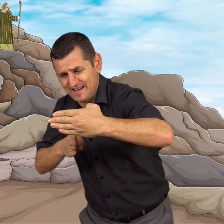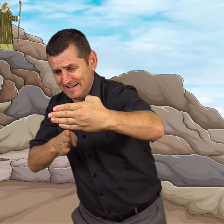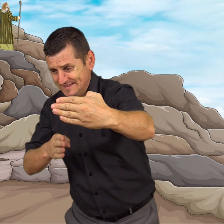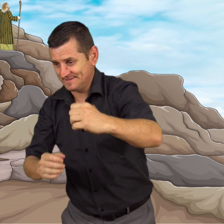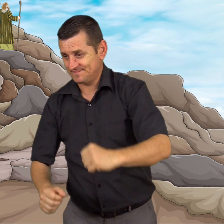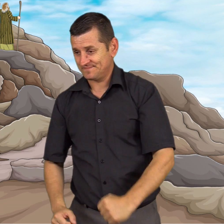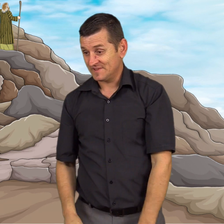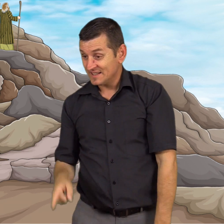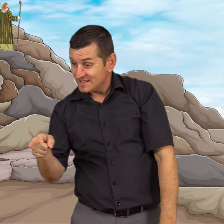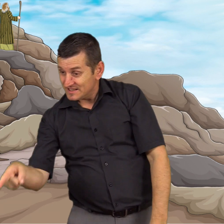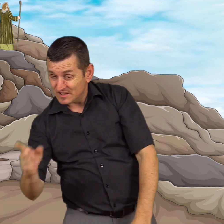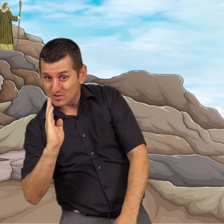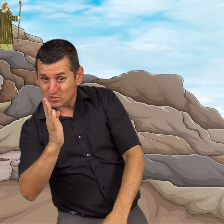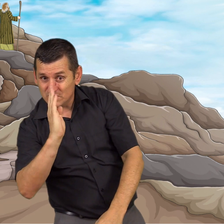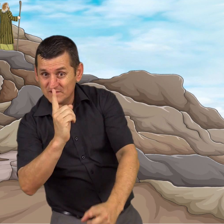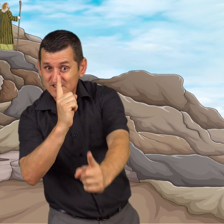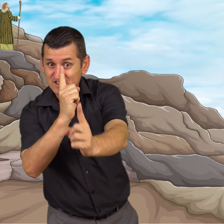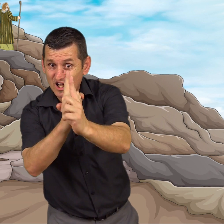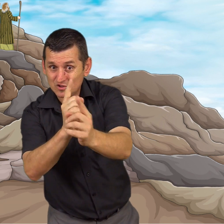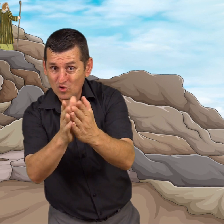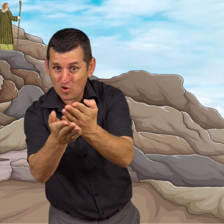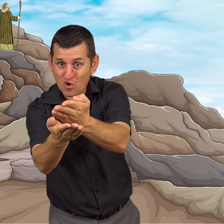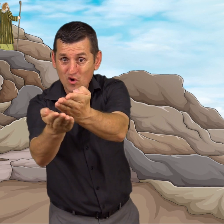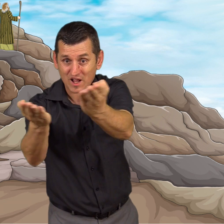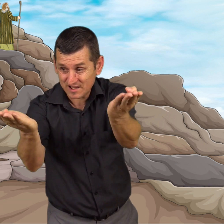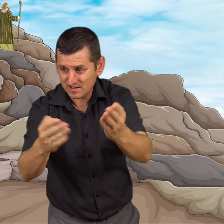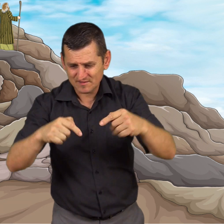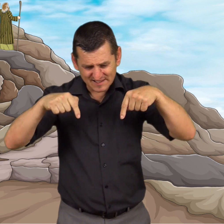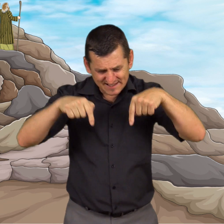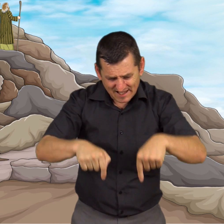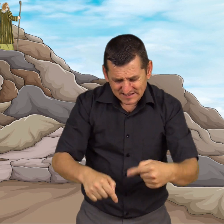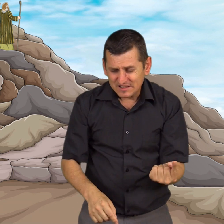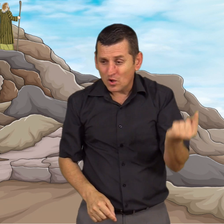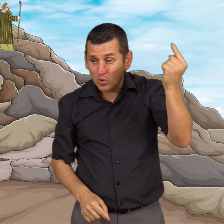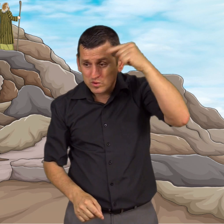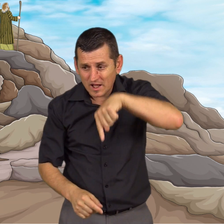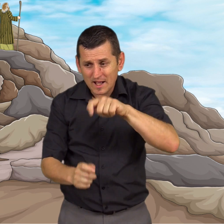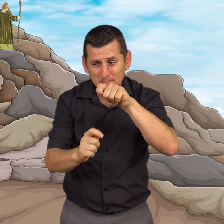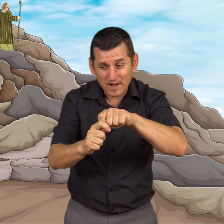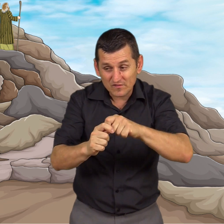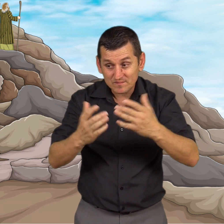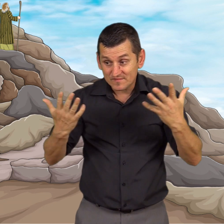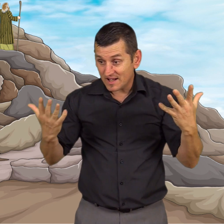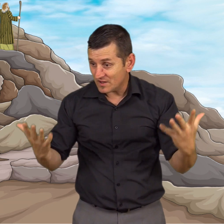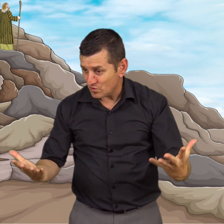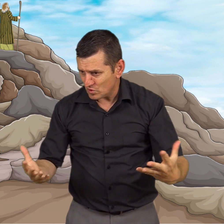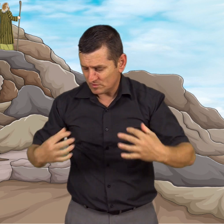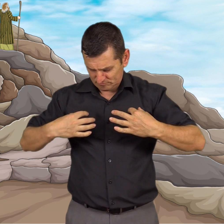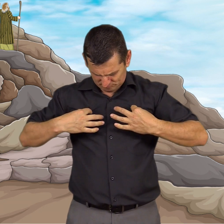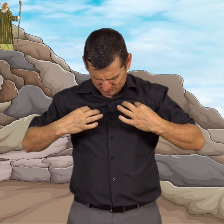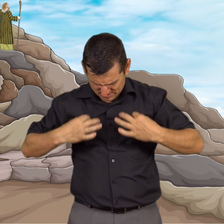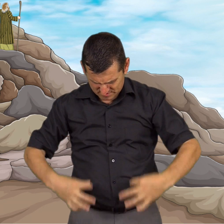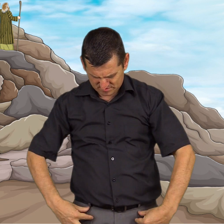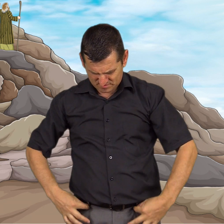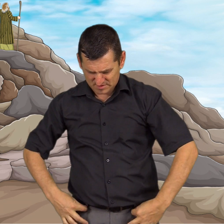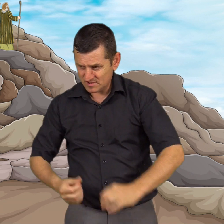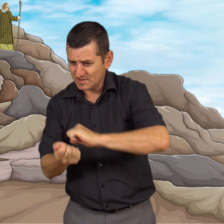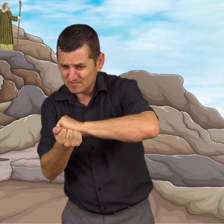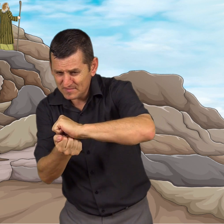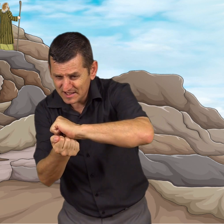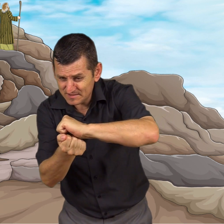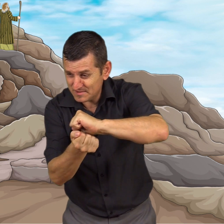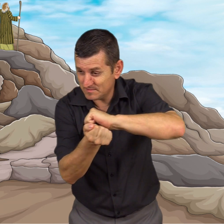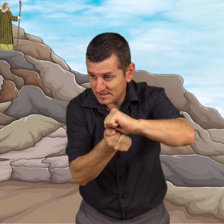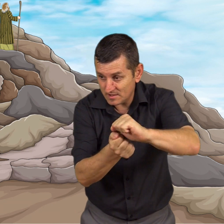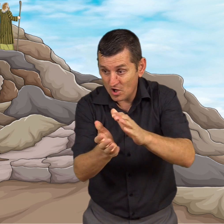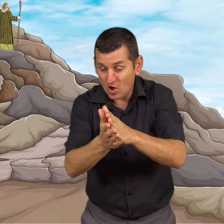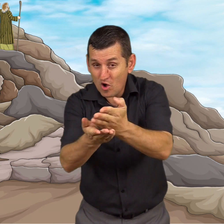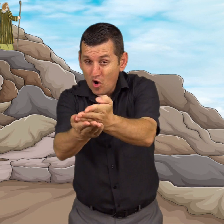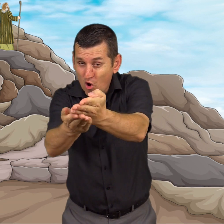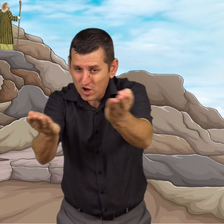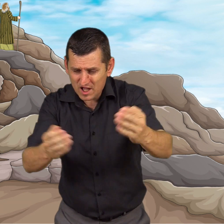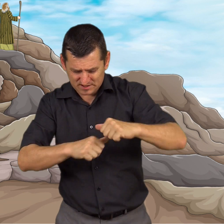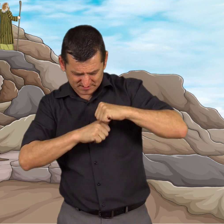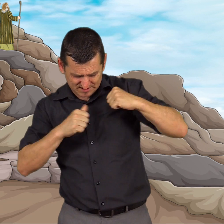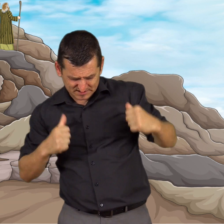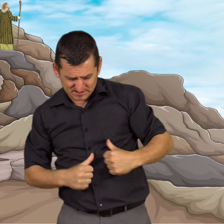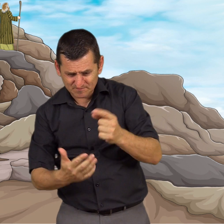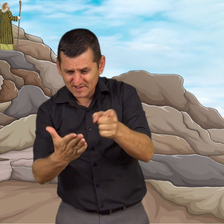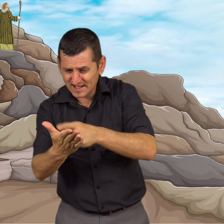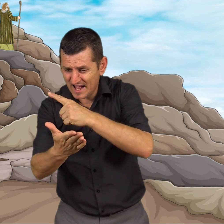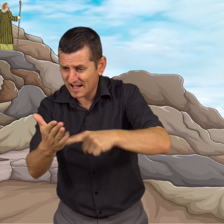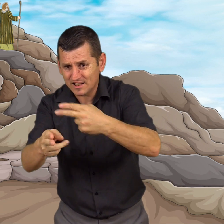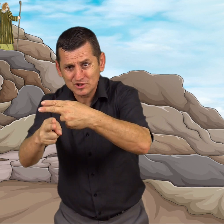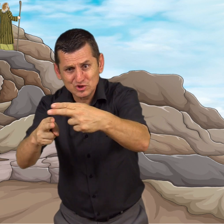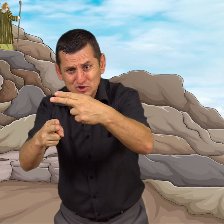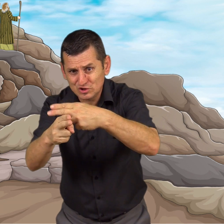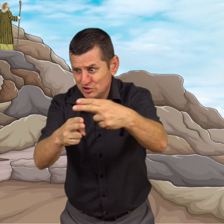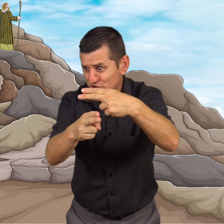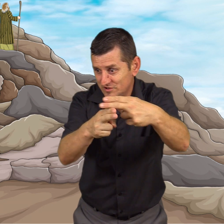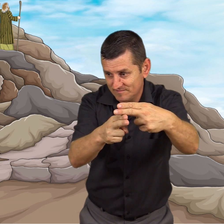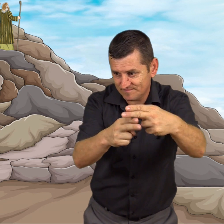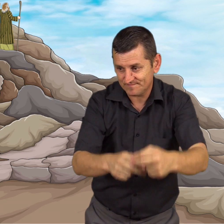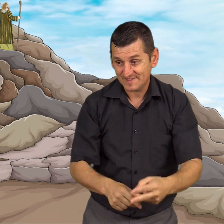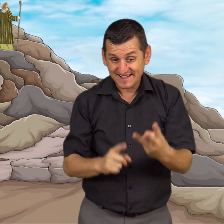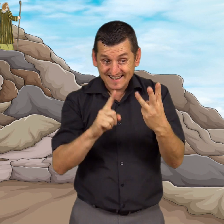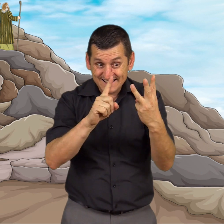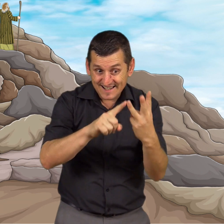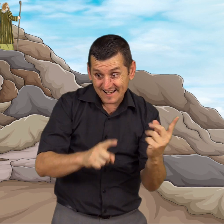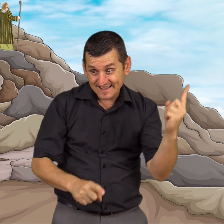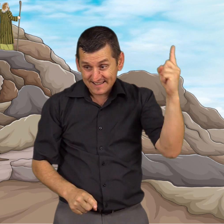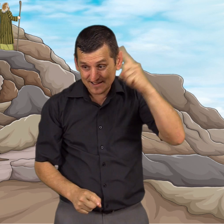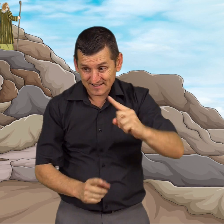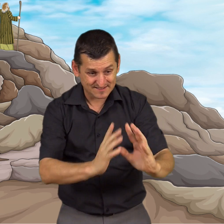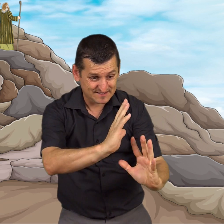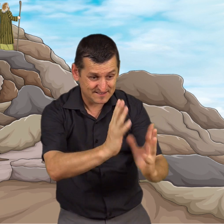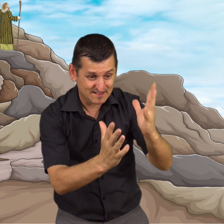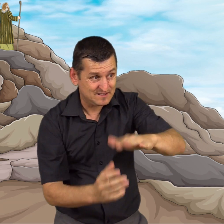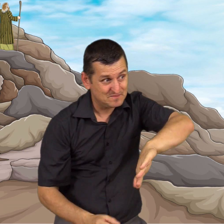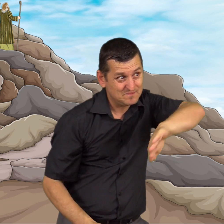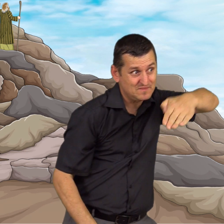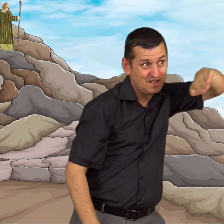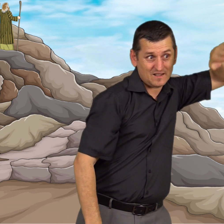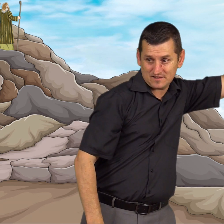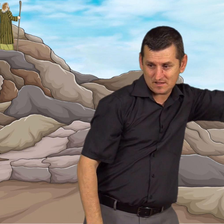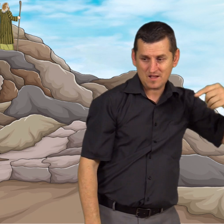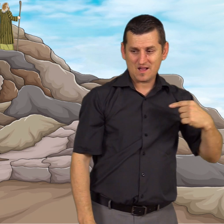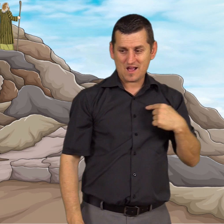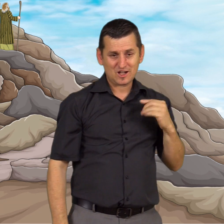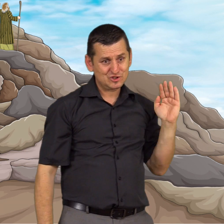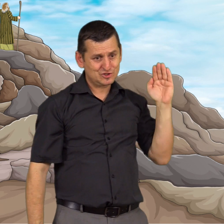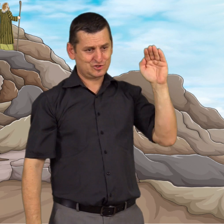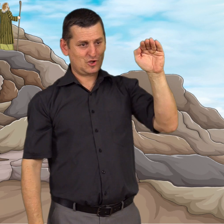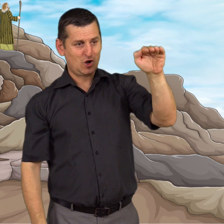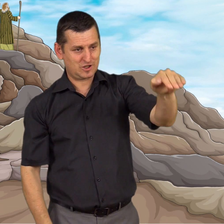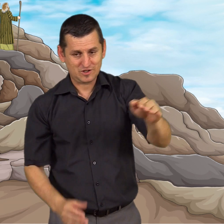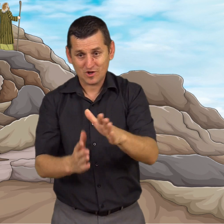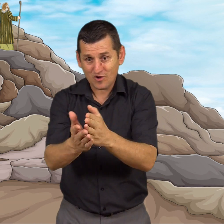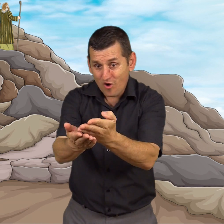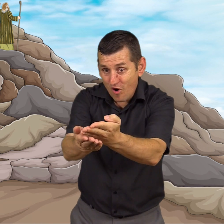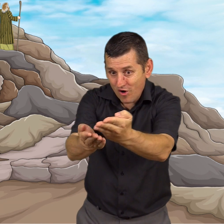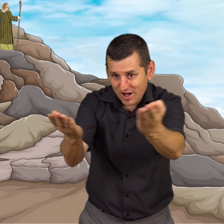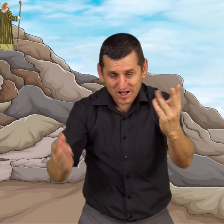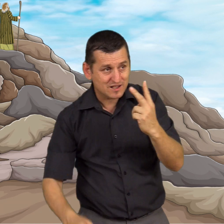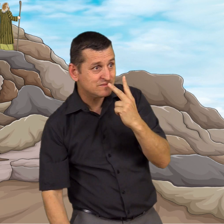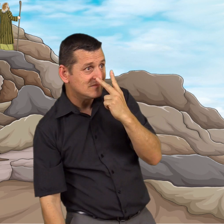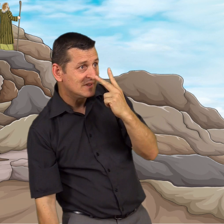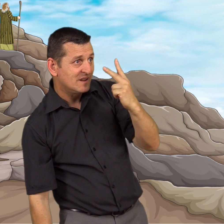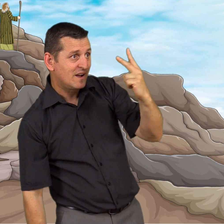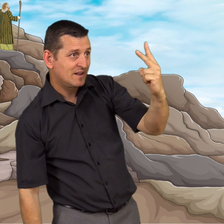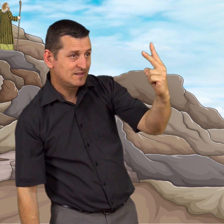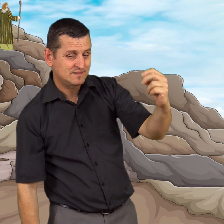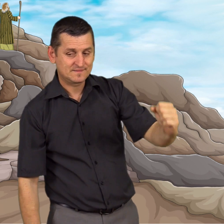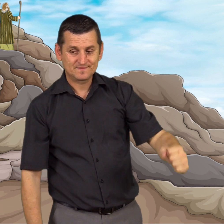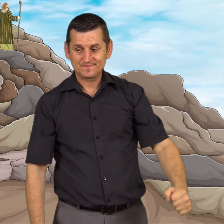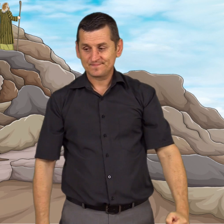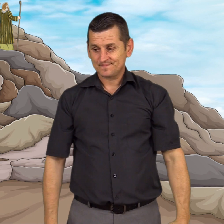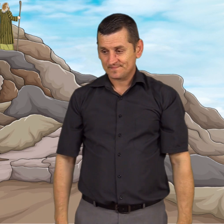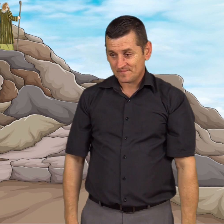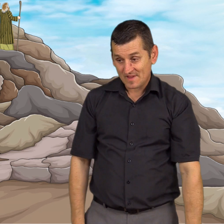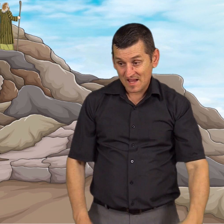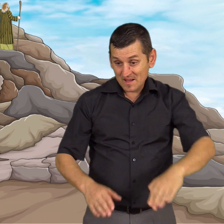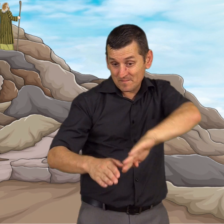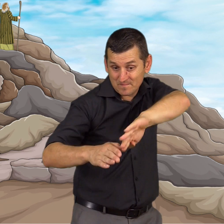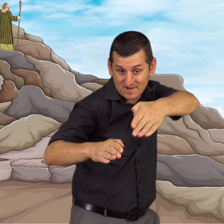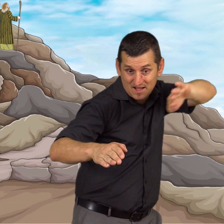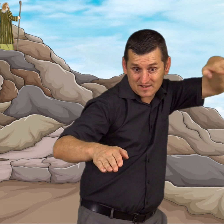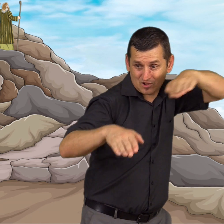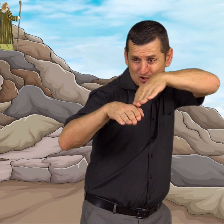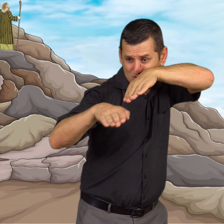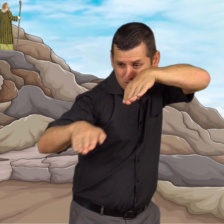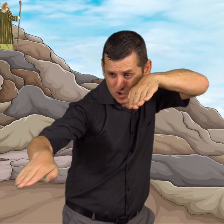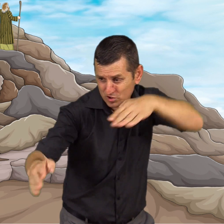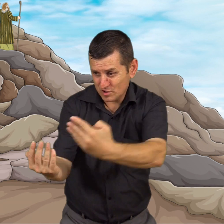They must wash their clothes and be prepared by the third day, for on the third day the LORD will come down on Mount Sinai in the sight of all the people.